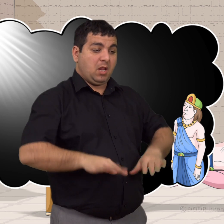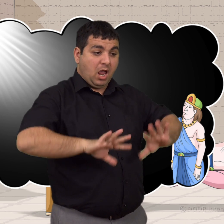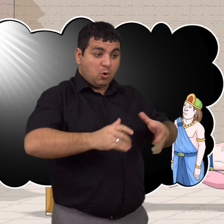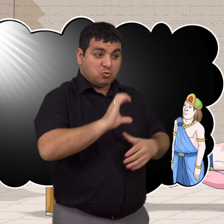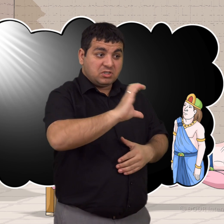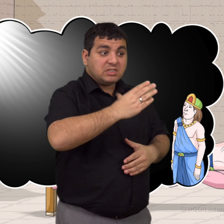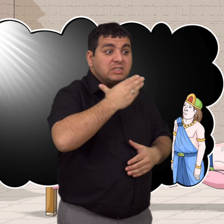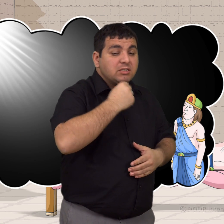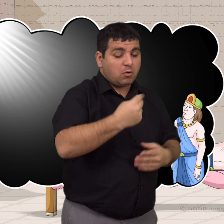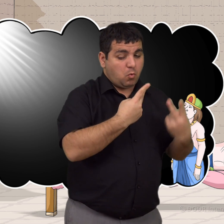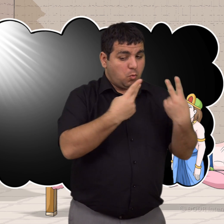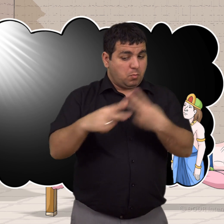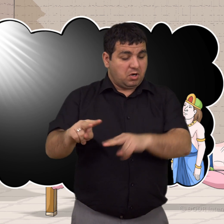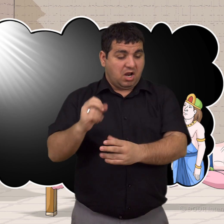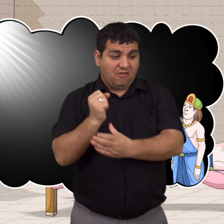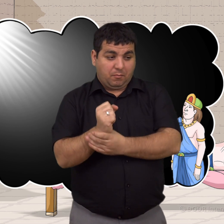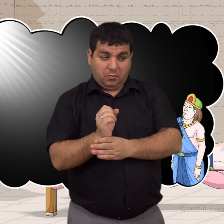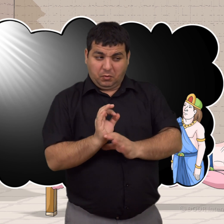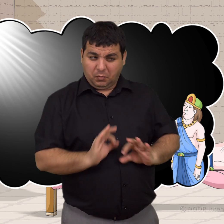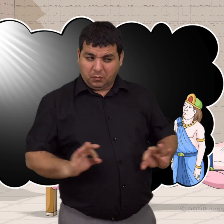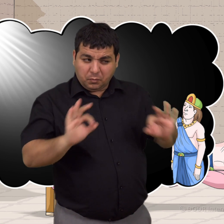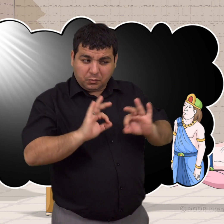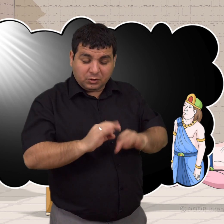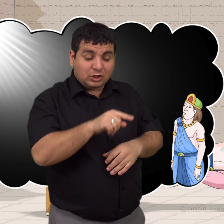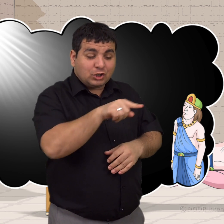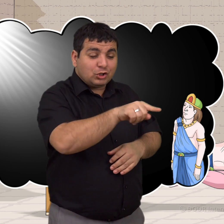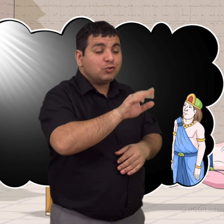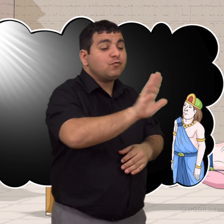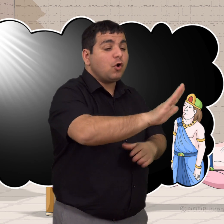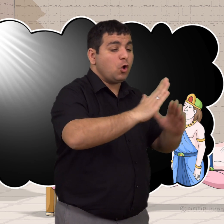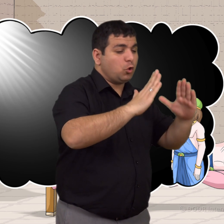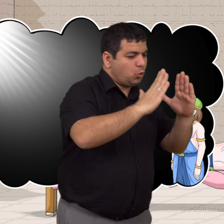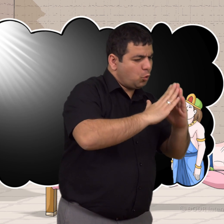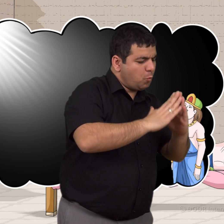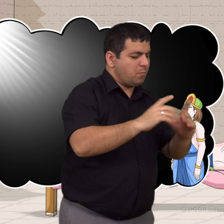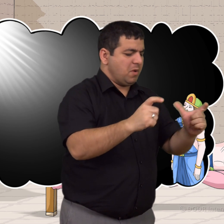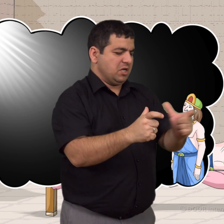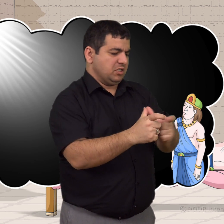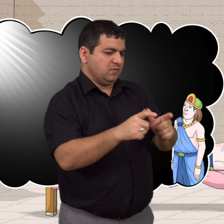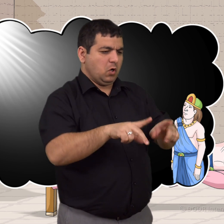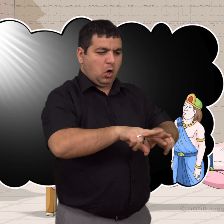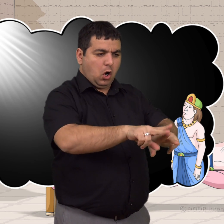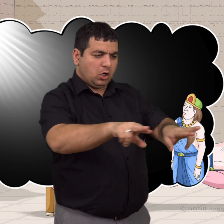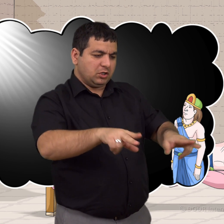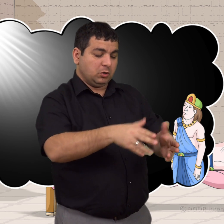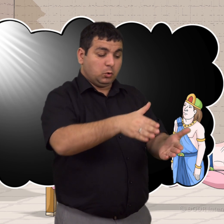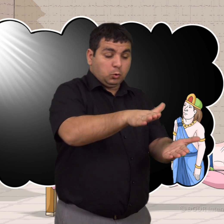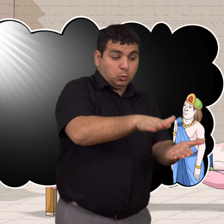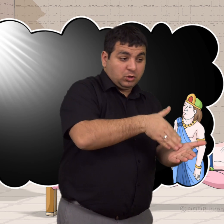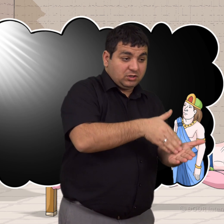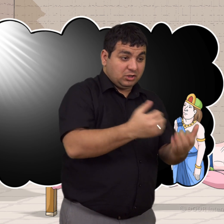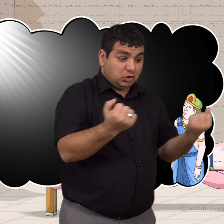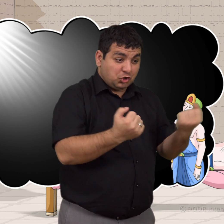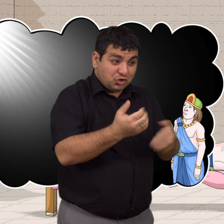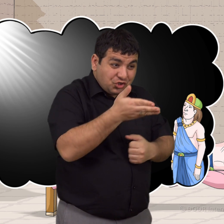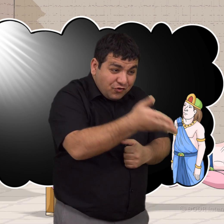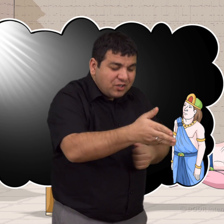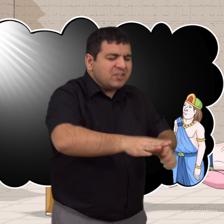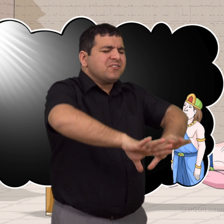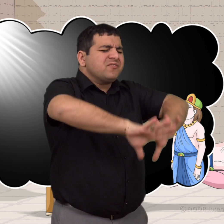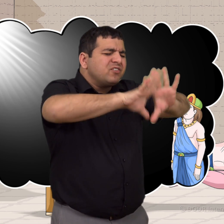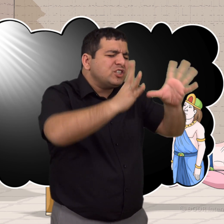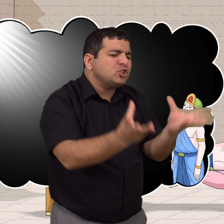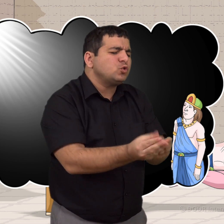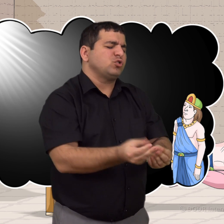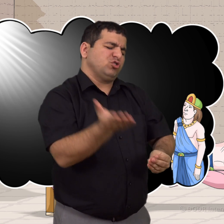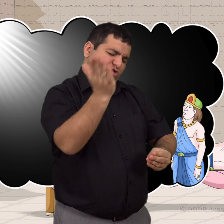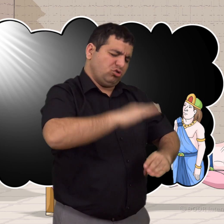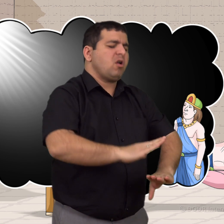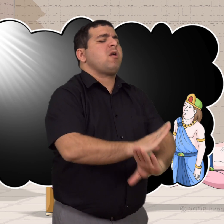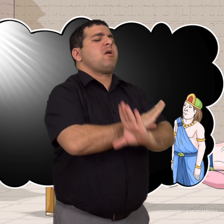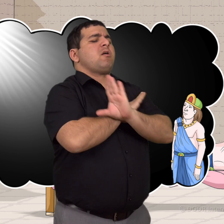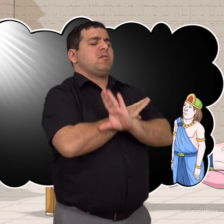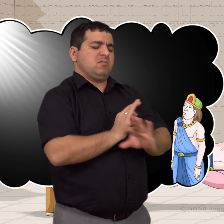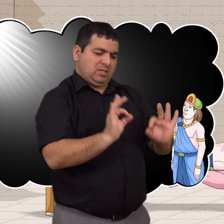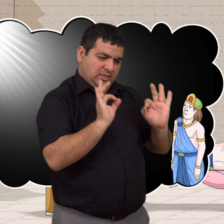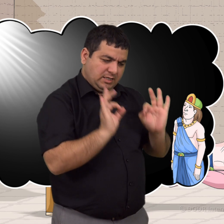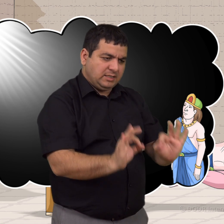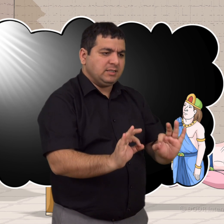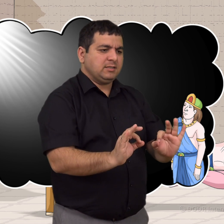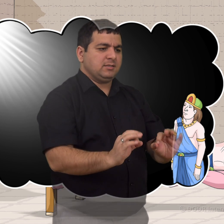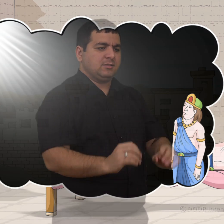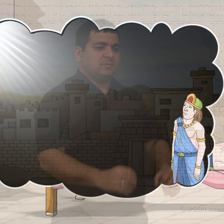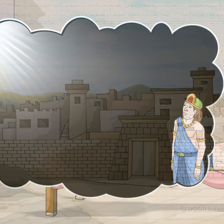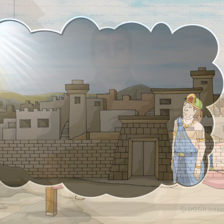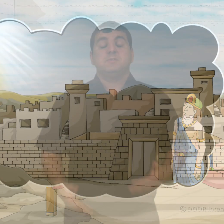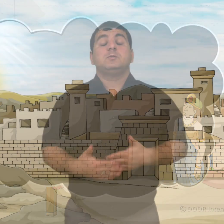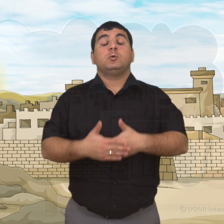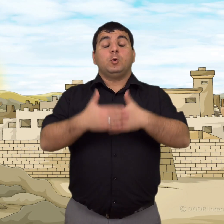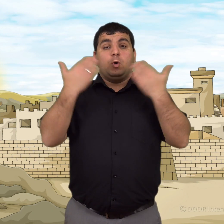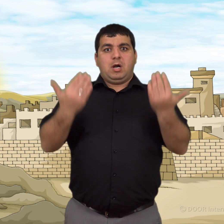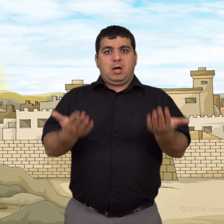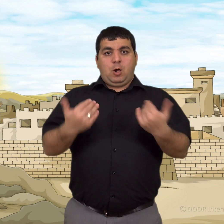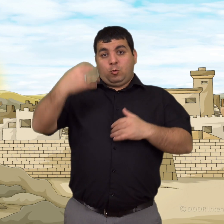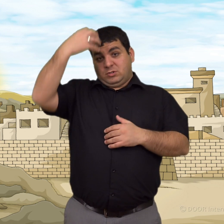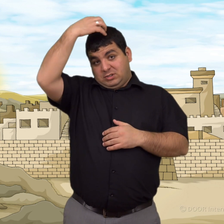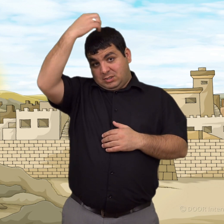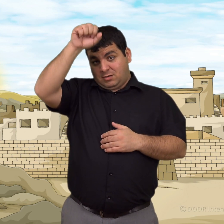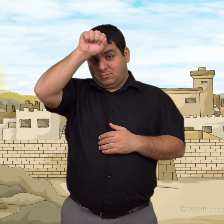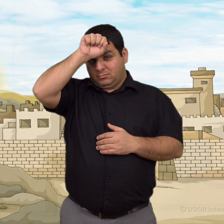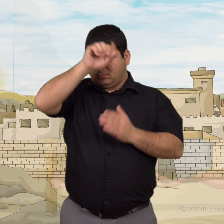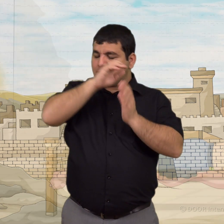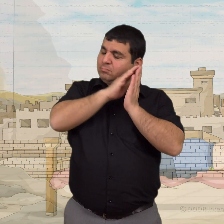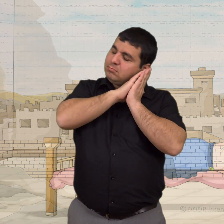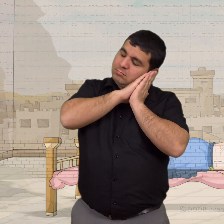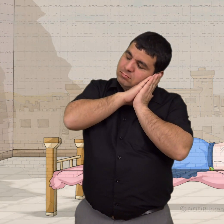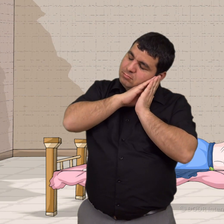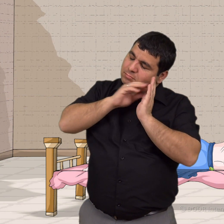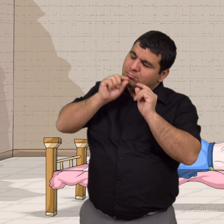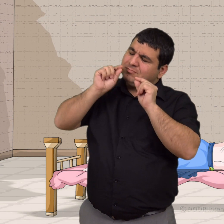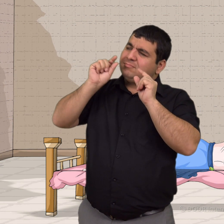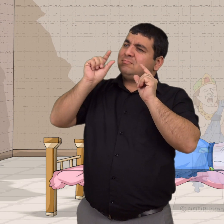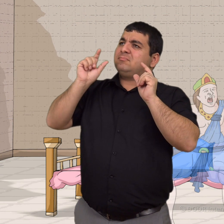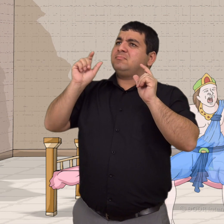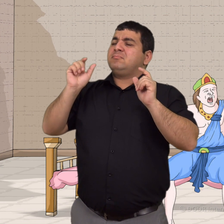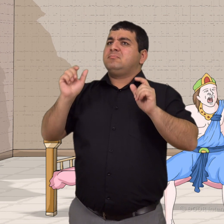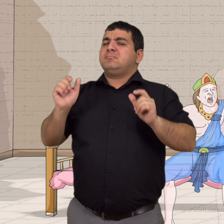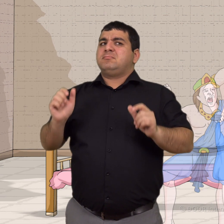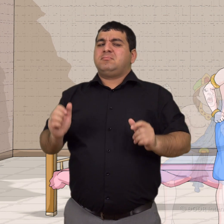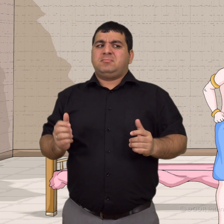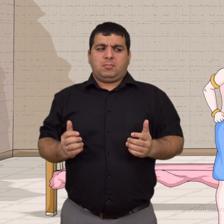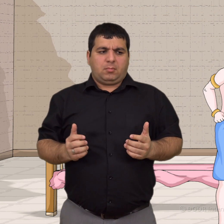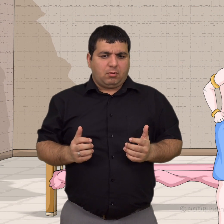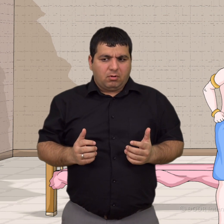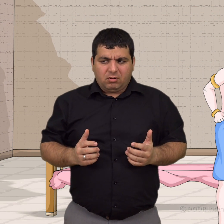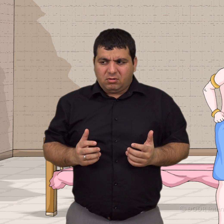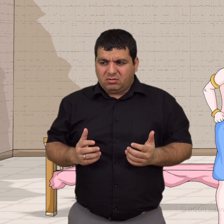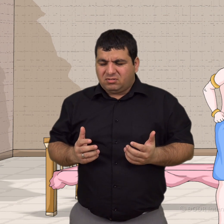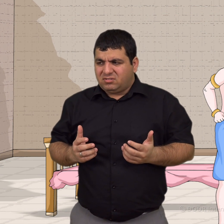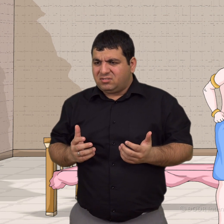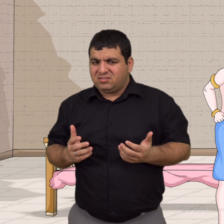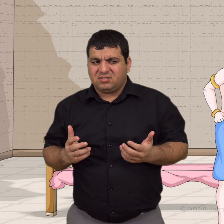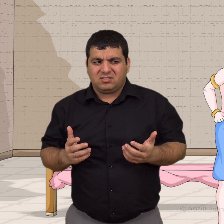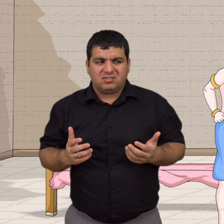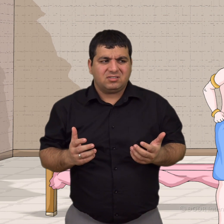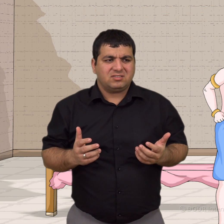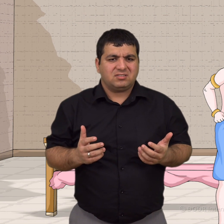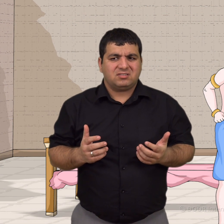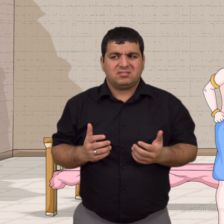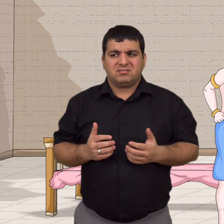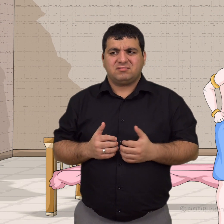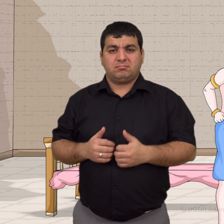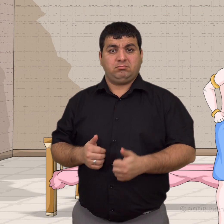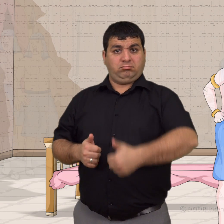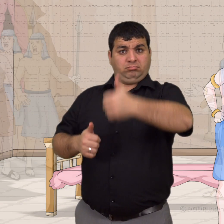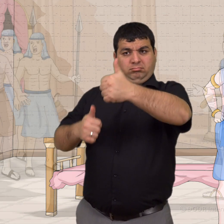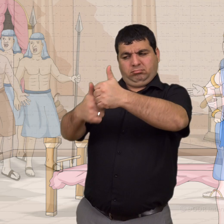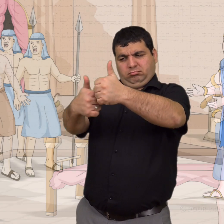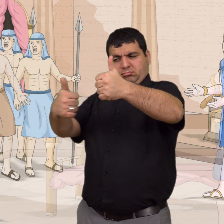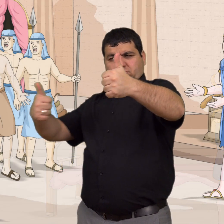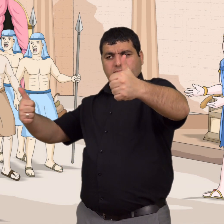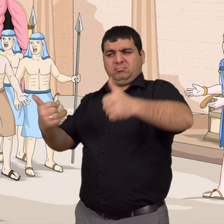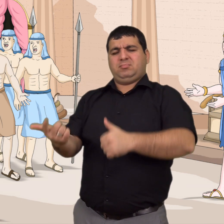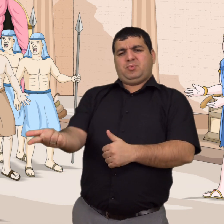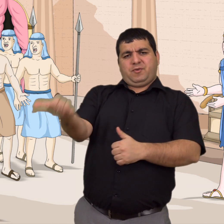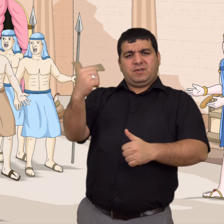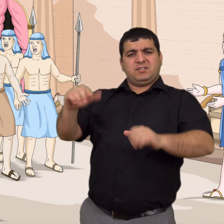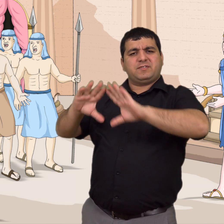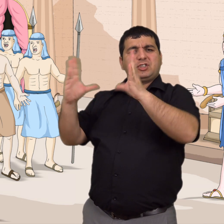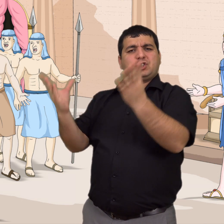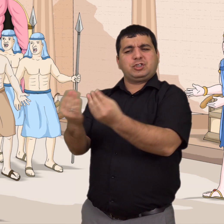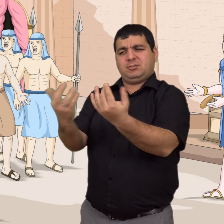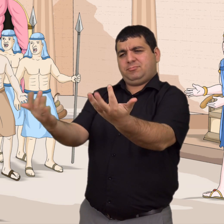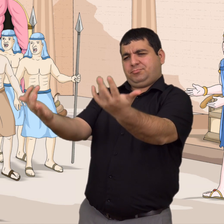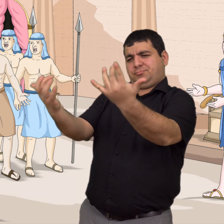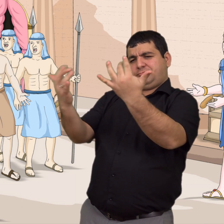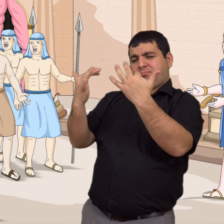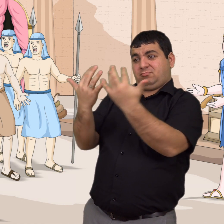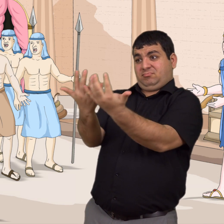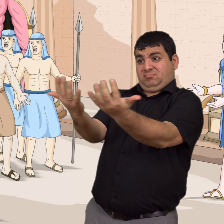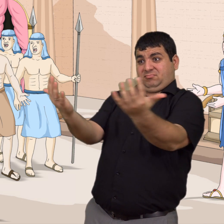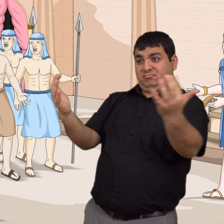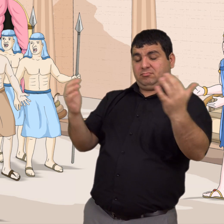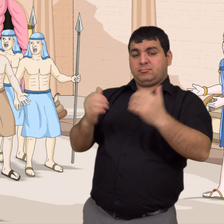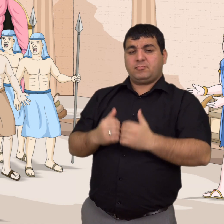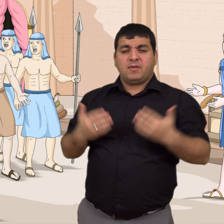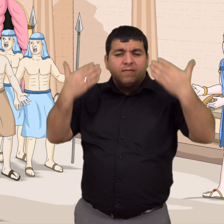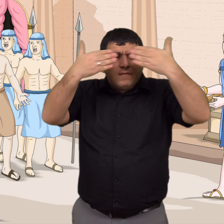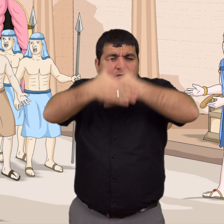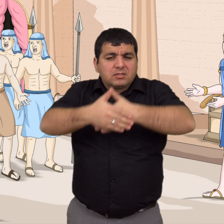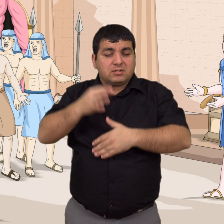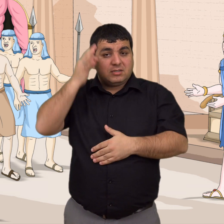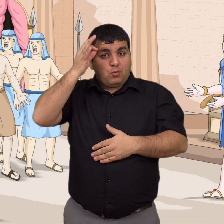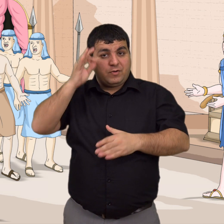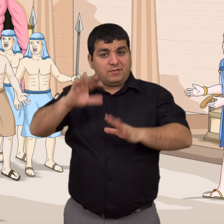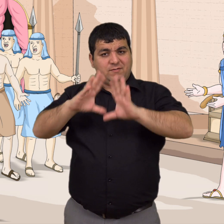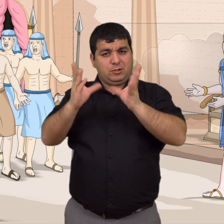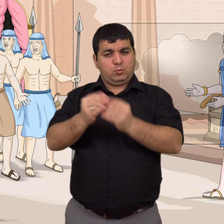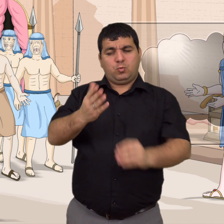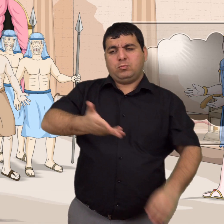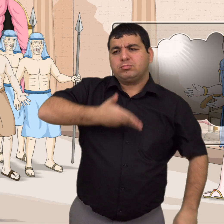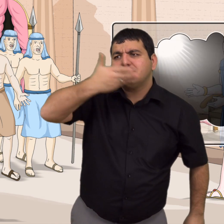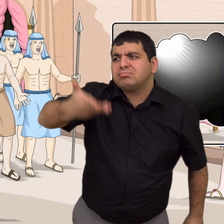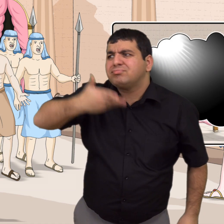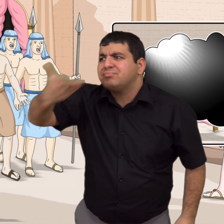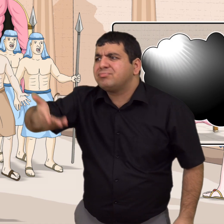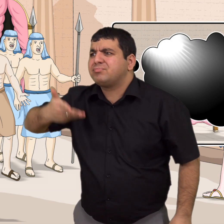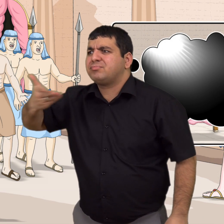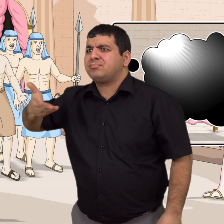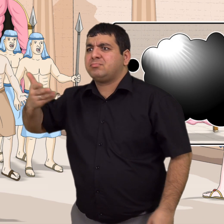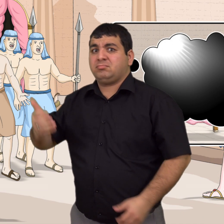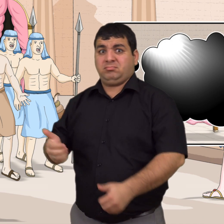Now return the man’s wife, for he is a prophet; he will pray for you and you will live. But if you do not restore her, be aware that you will surely die—you and all who belong to you.”